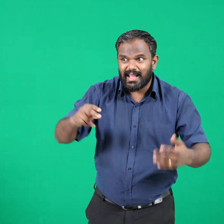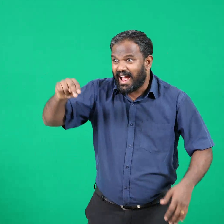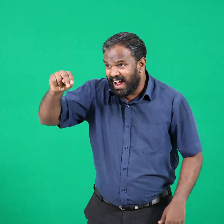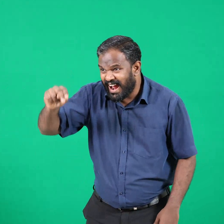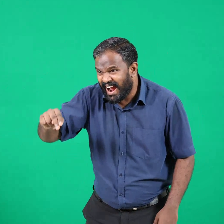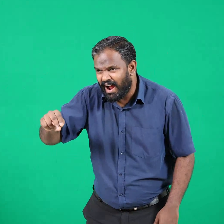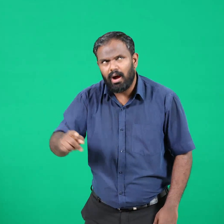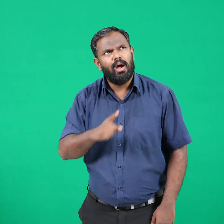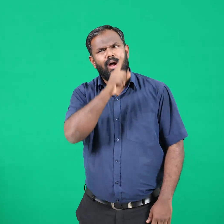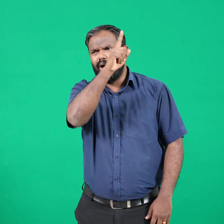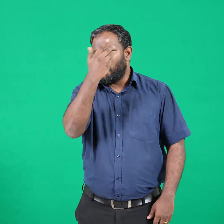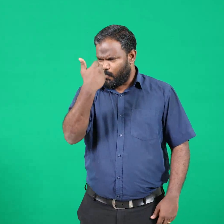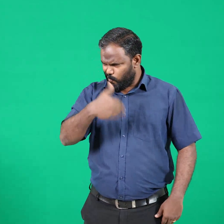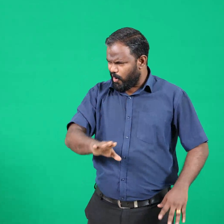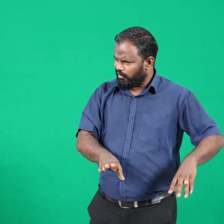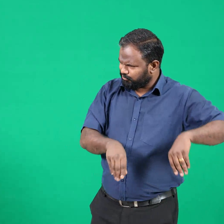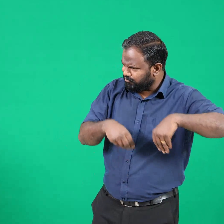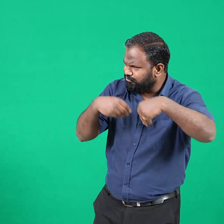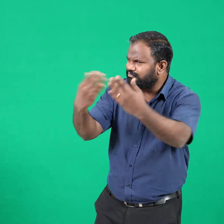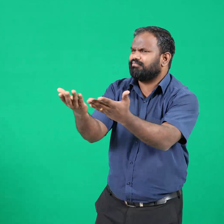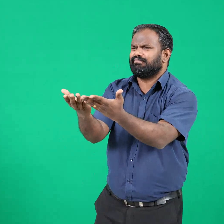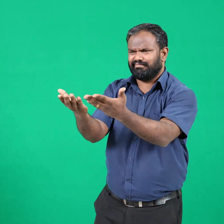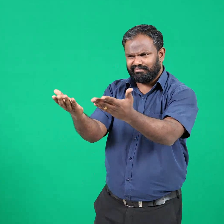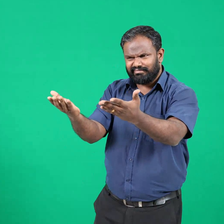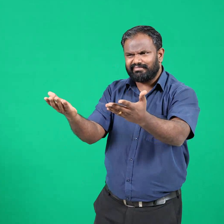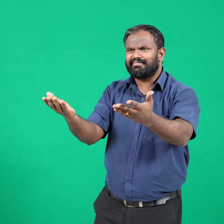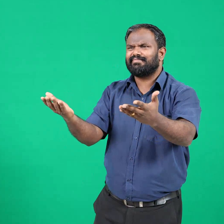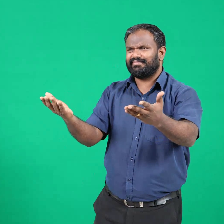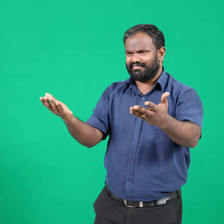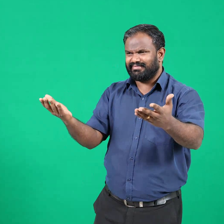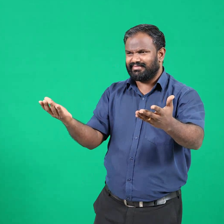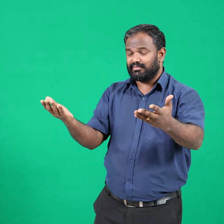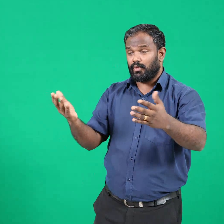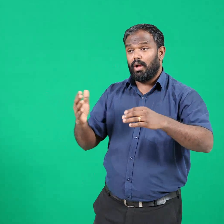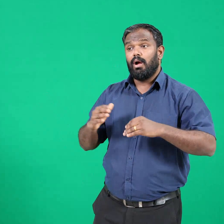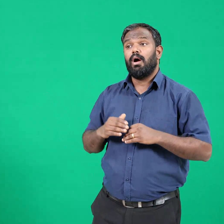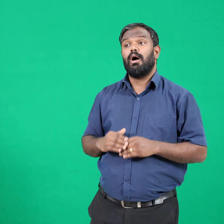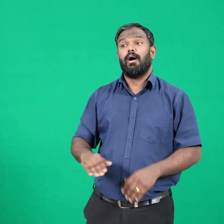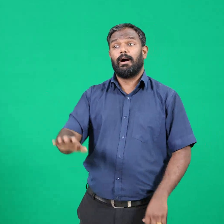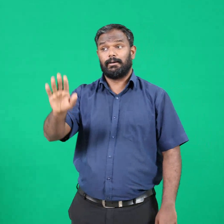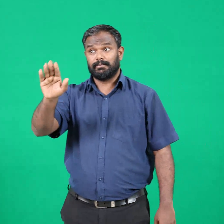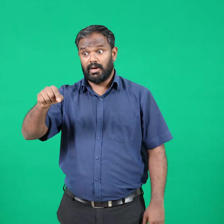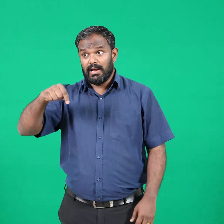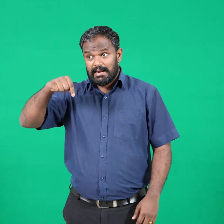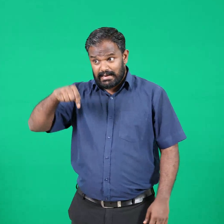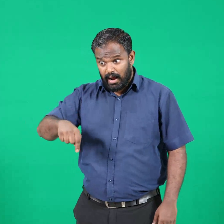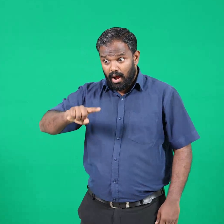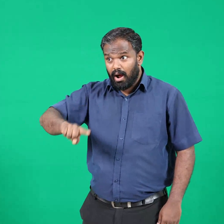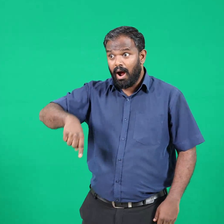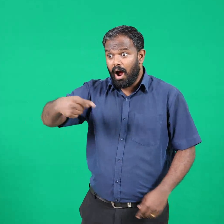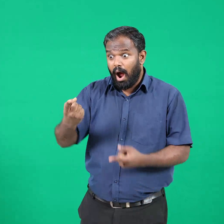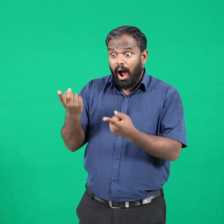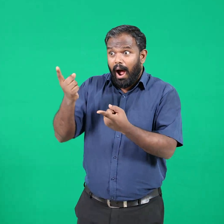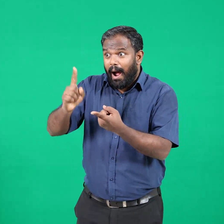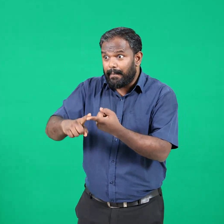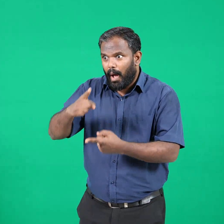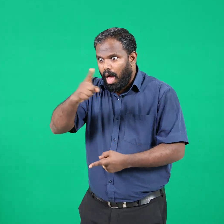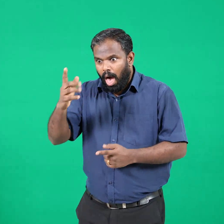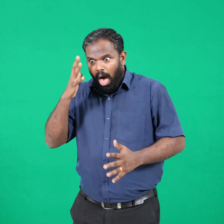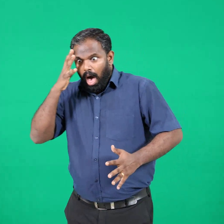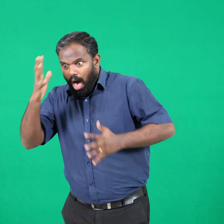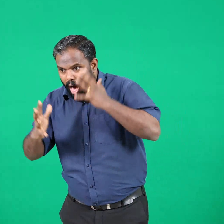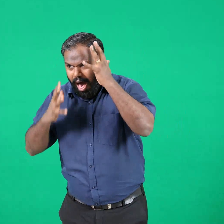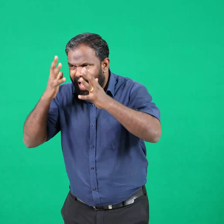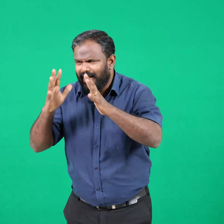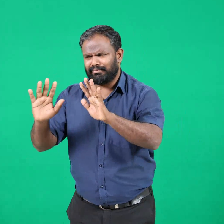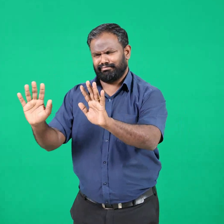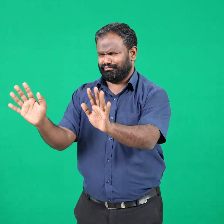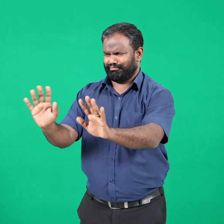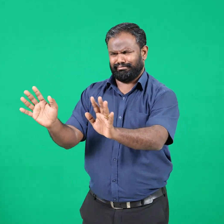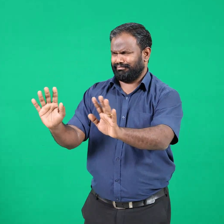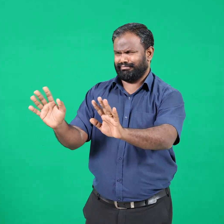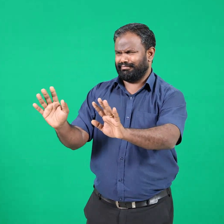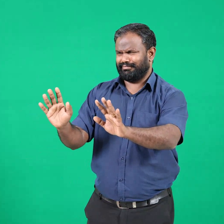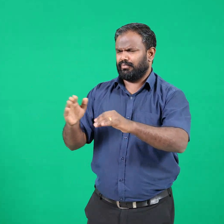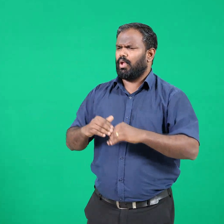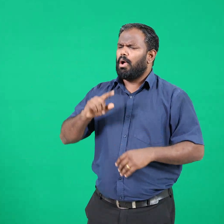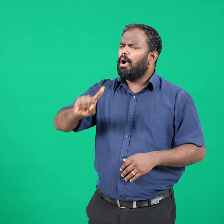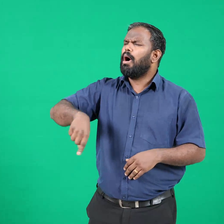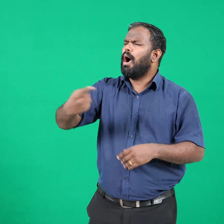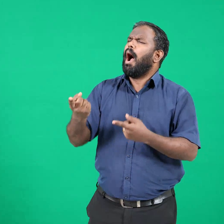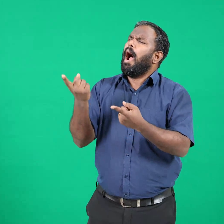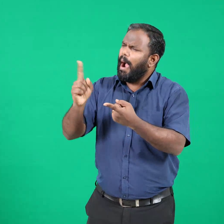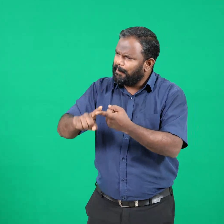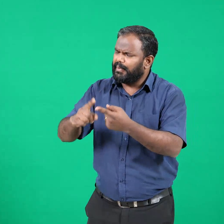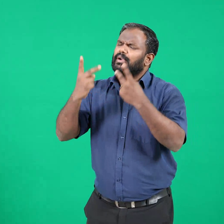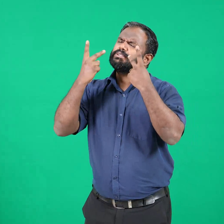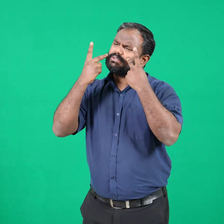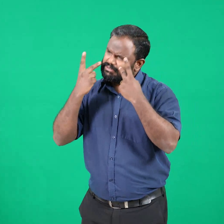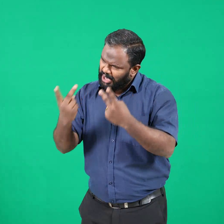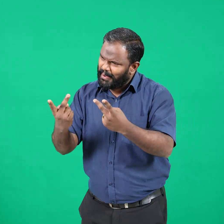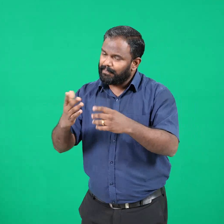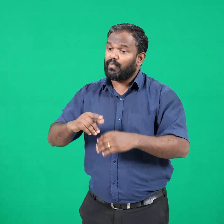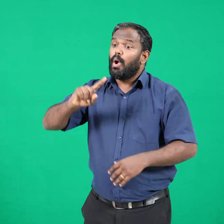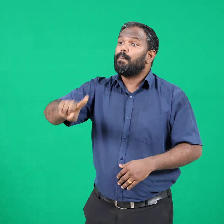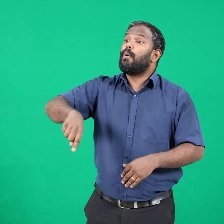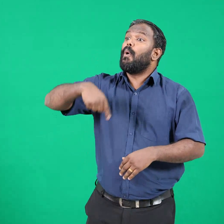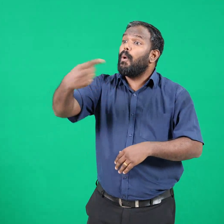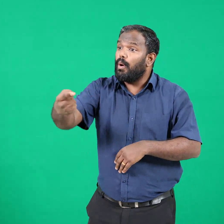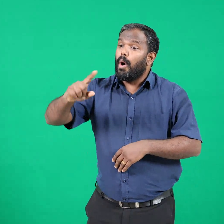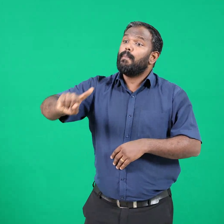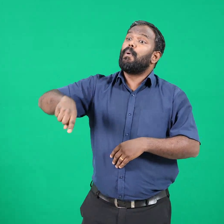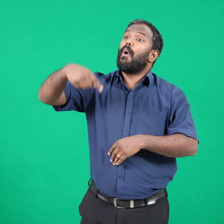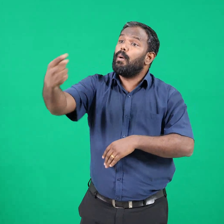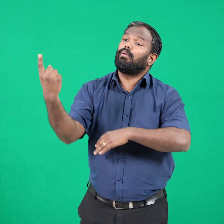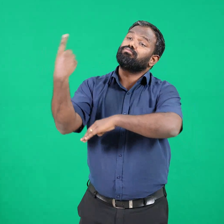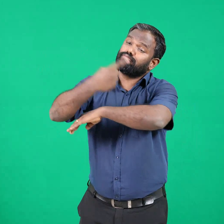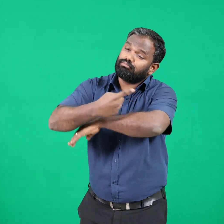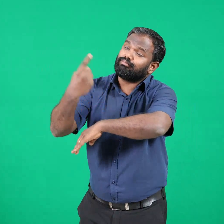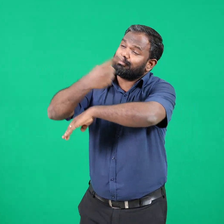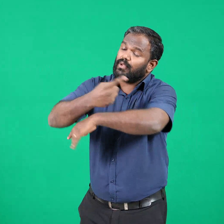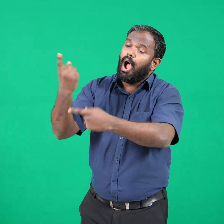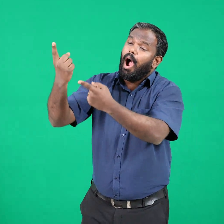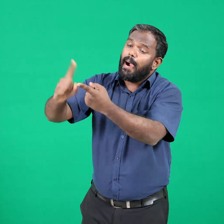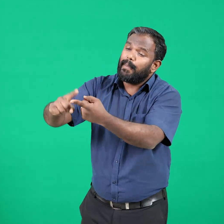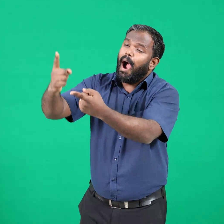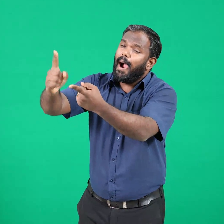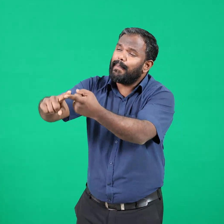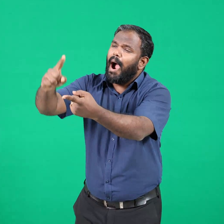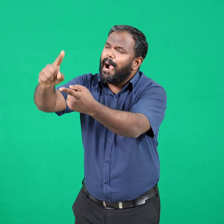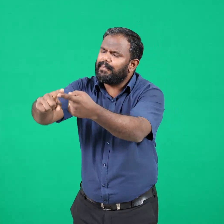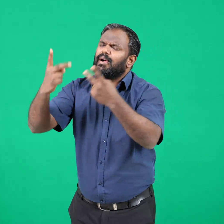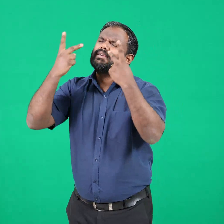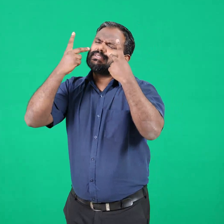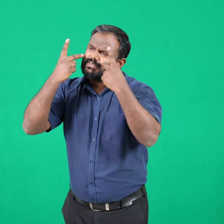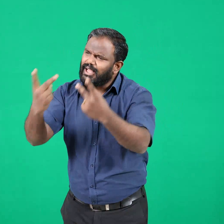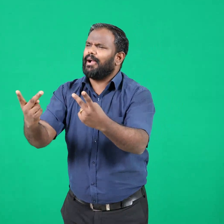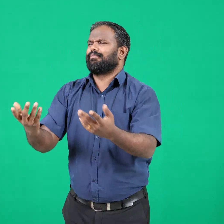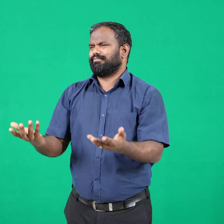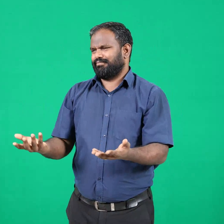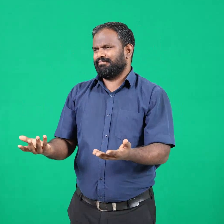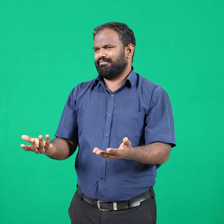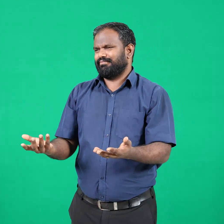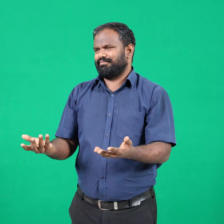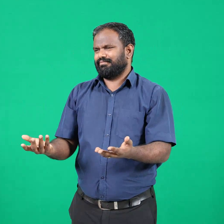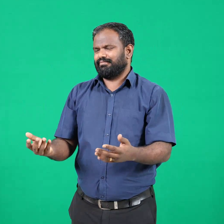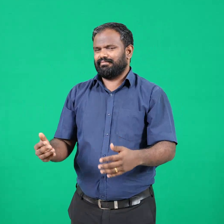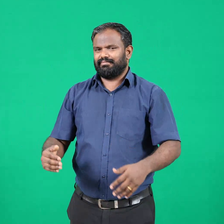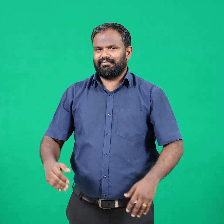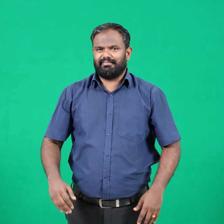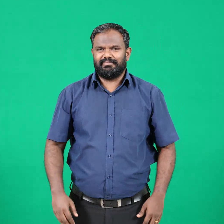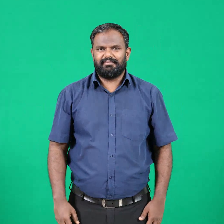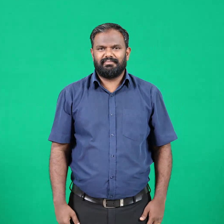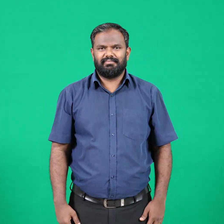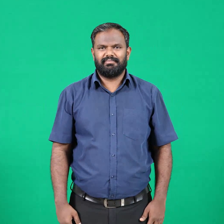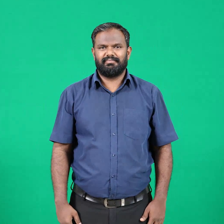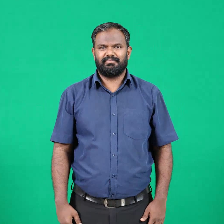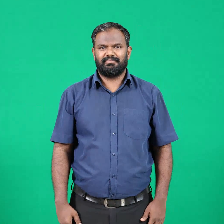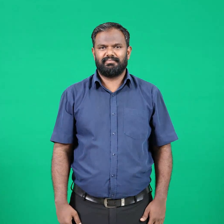Therefore do not worry about tomorrow, for tomorrow will worry about itself. Today has enough trouble of its own.